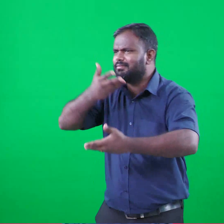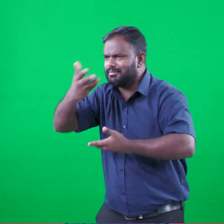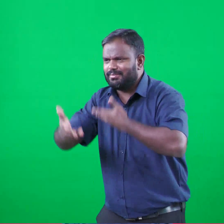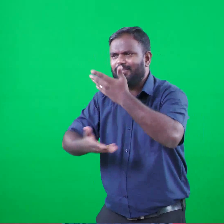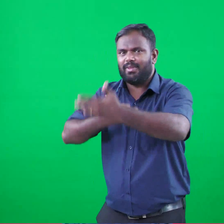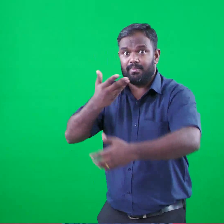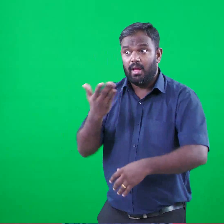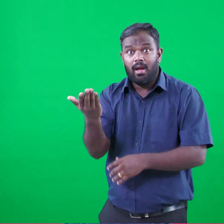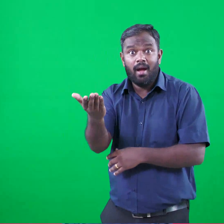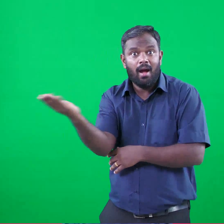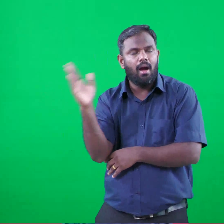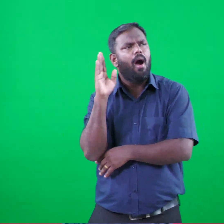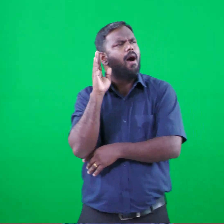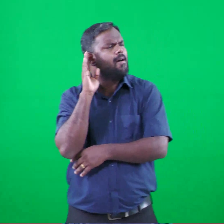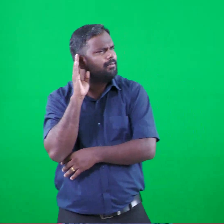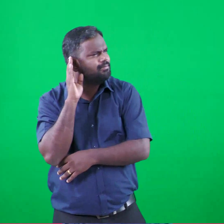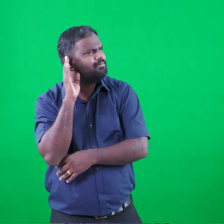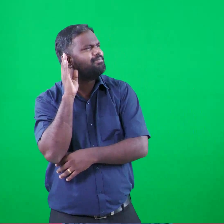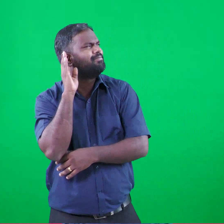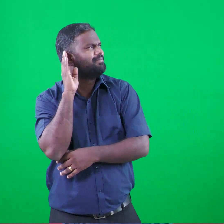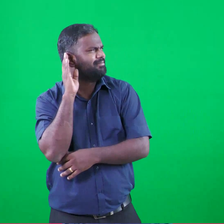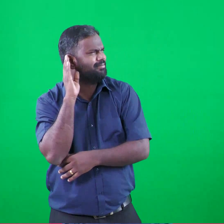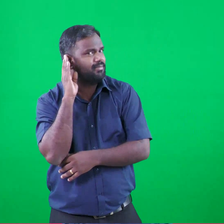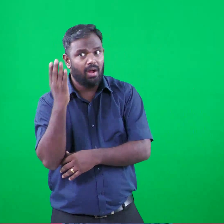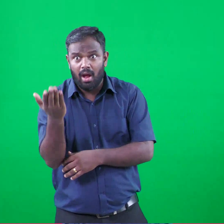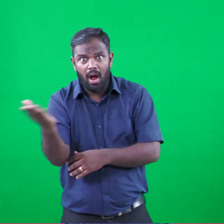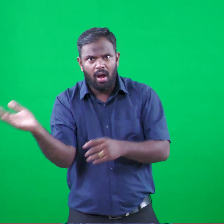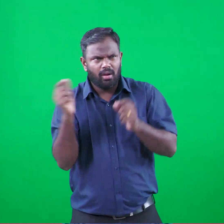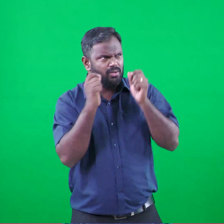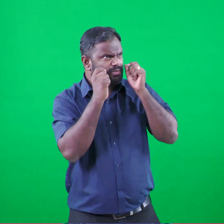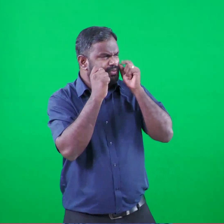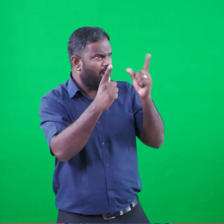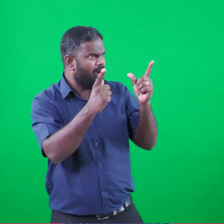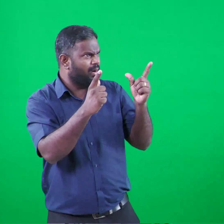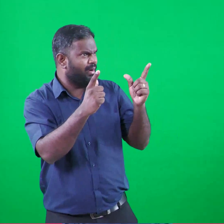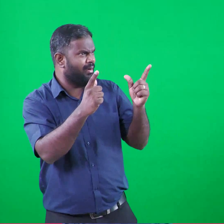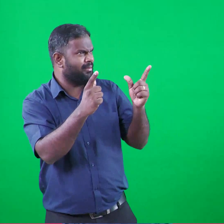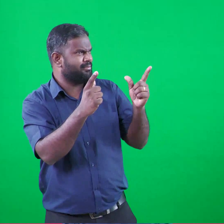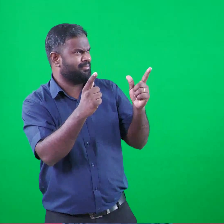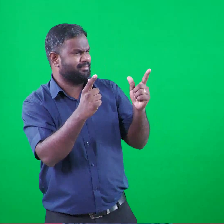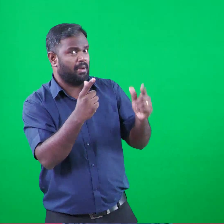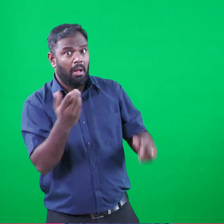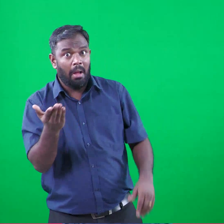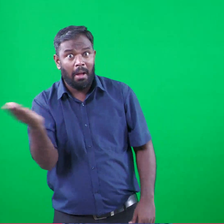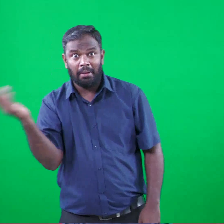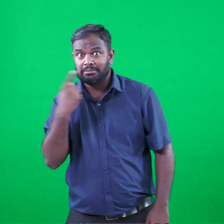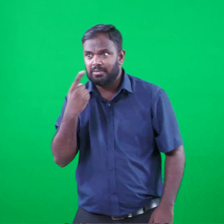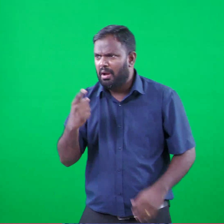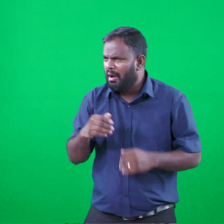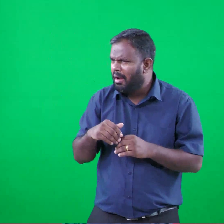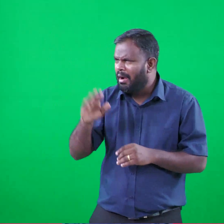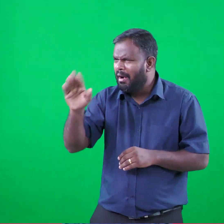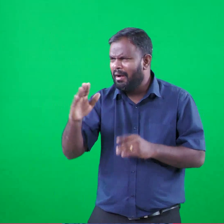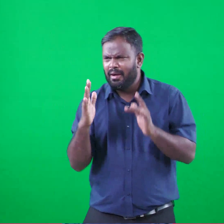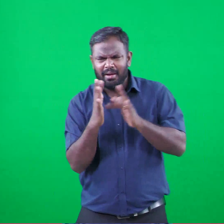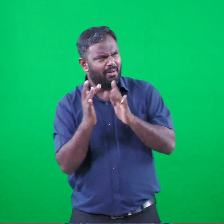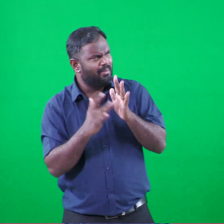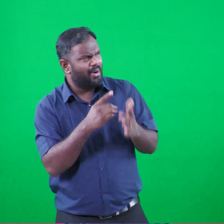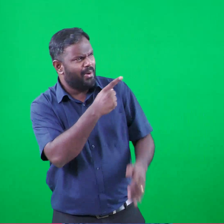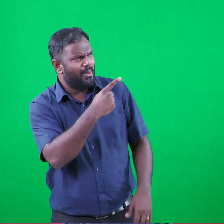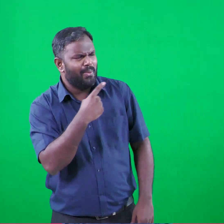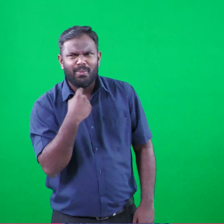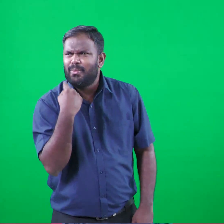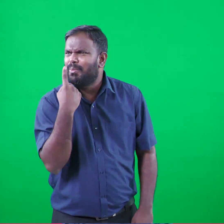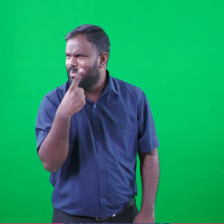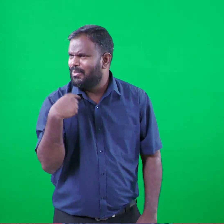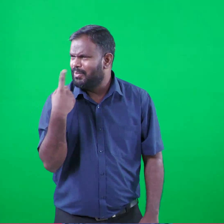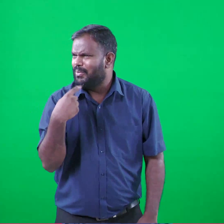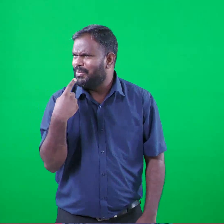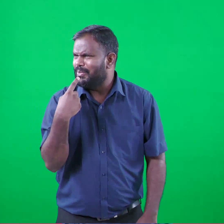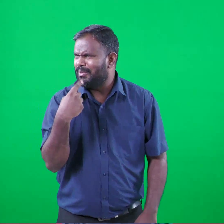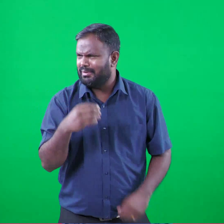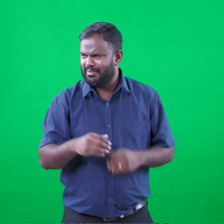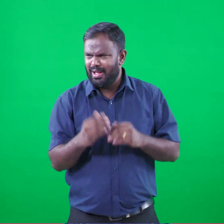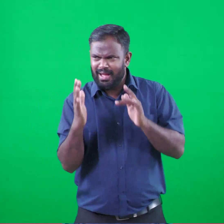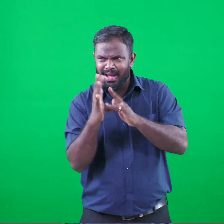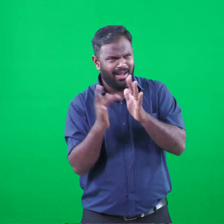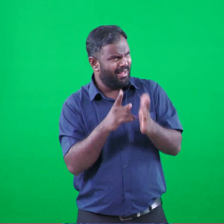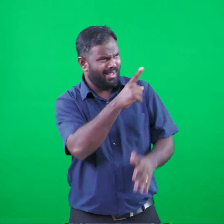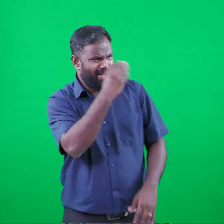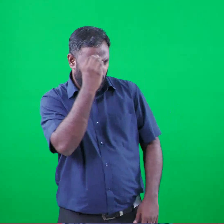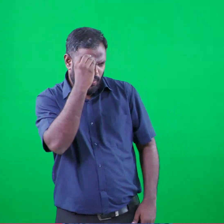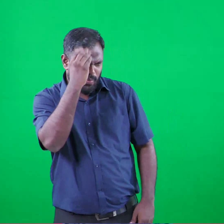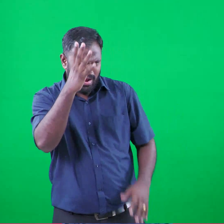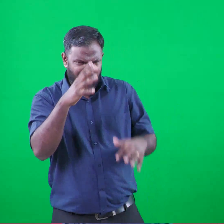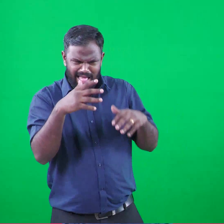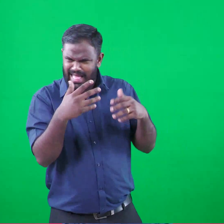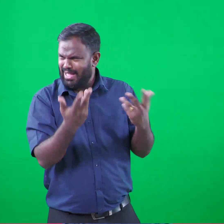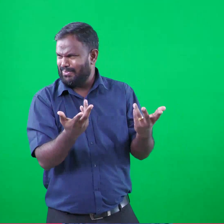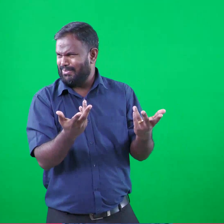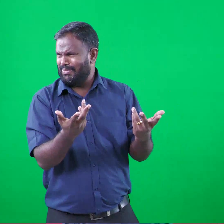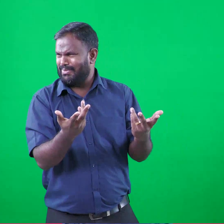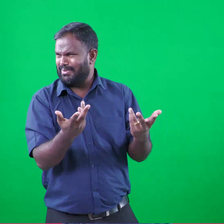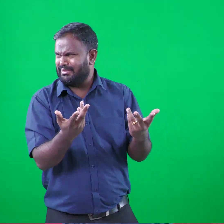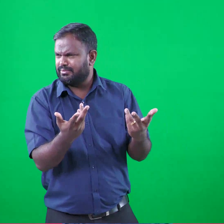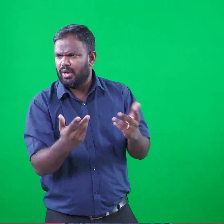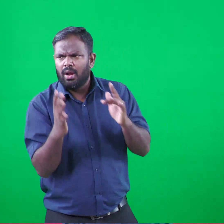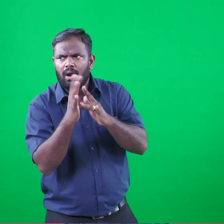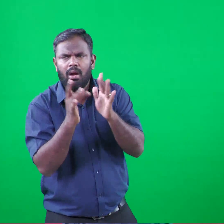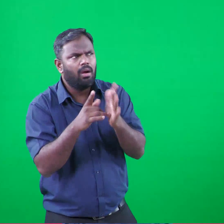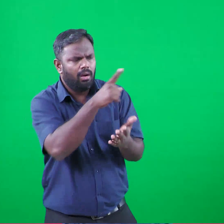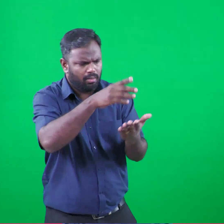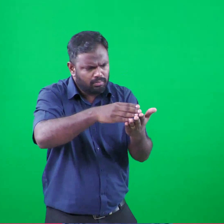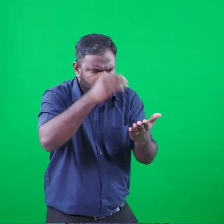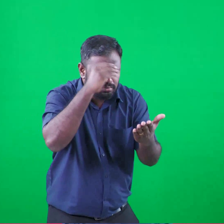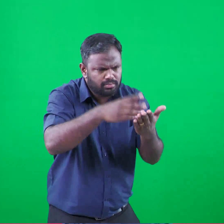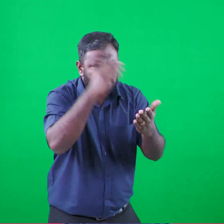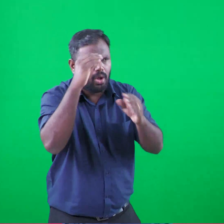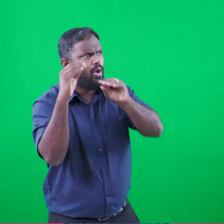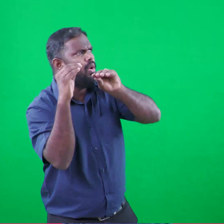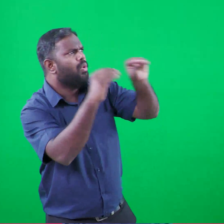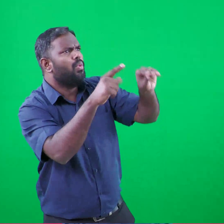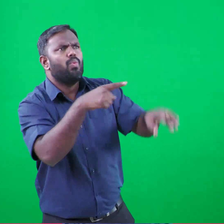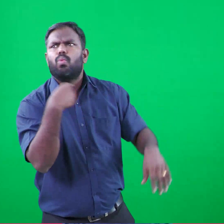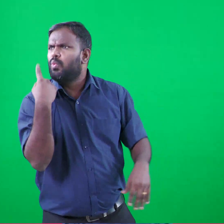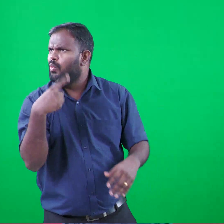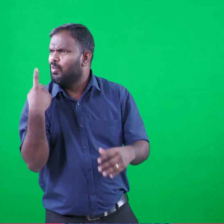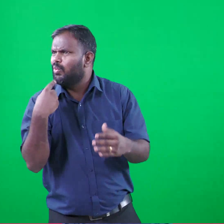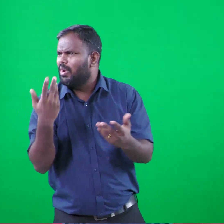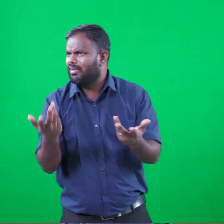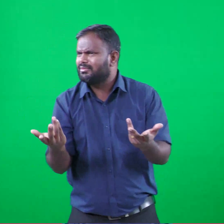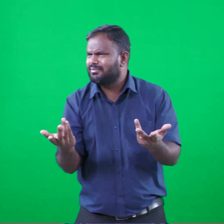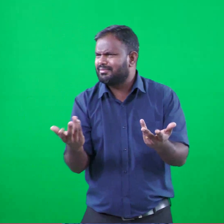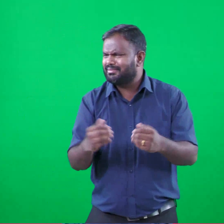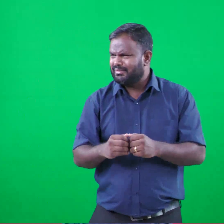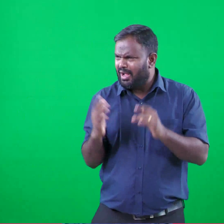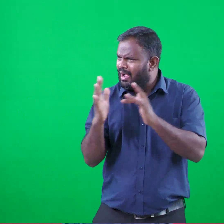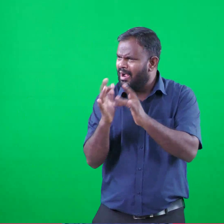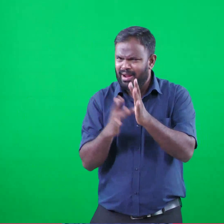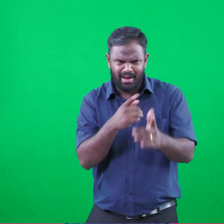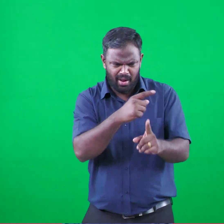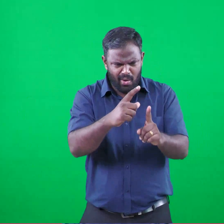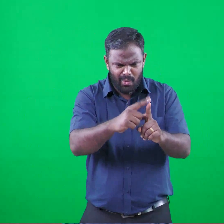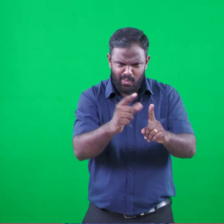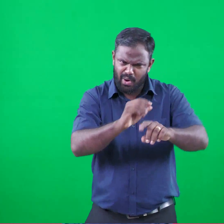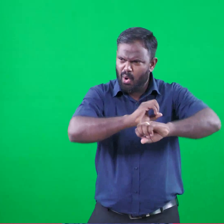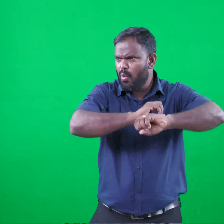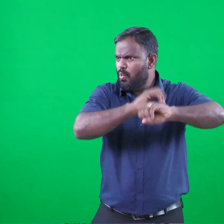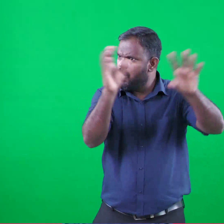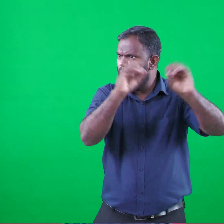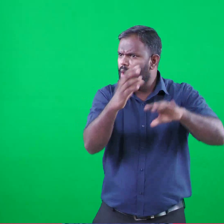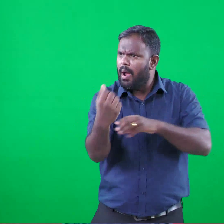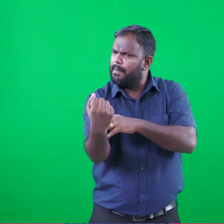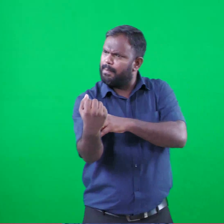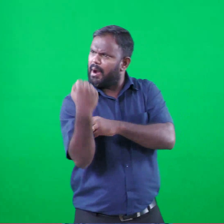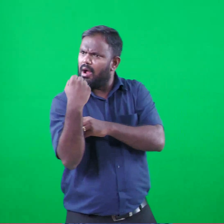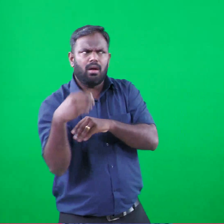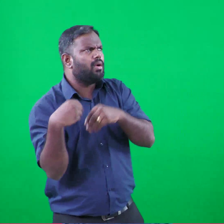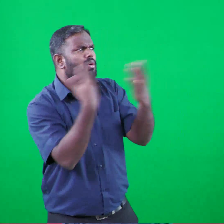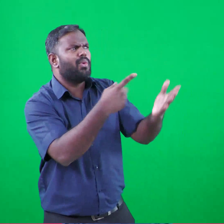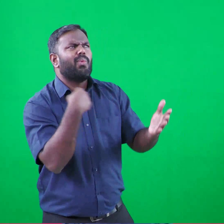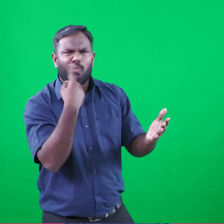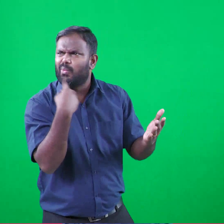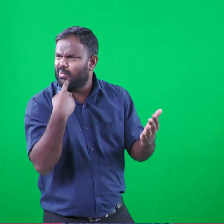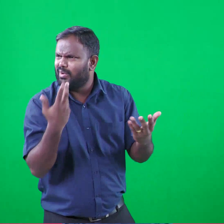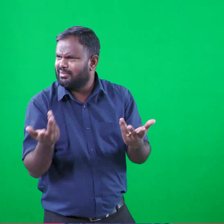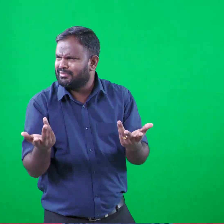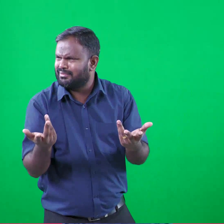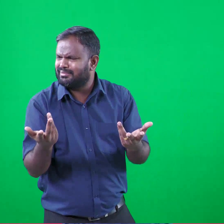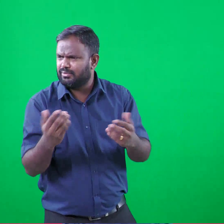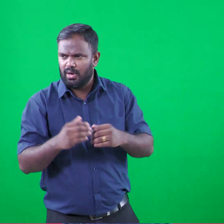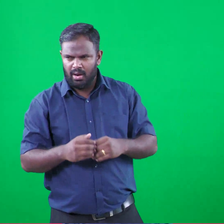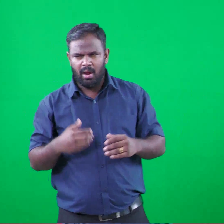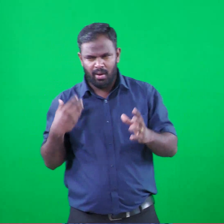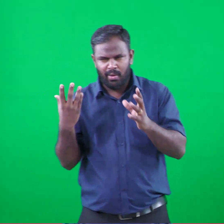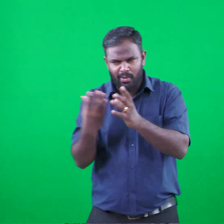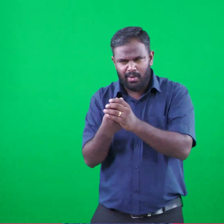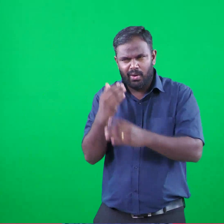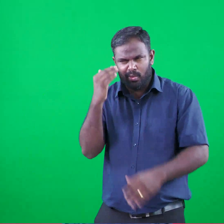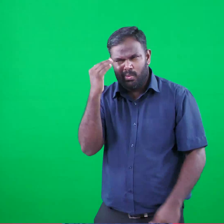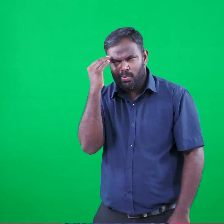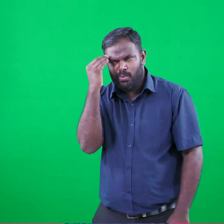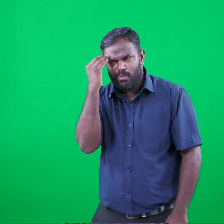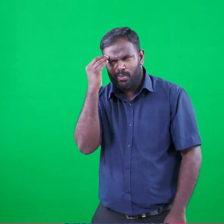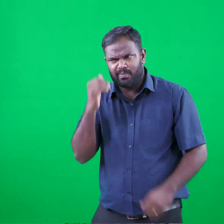" Where did this man get these ideas?" they asked. " What is this wisdom He has been given?